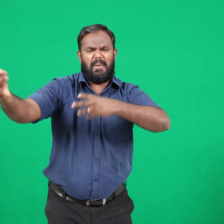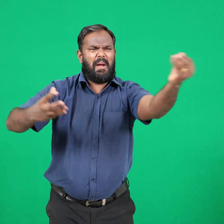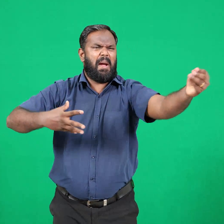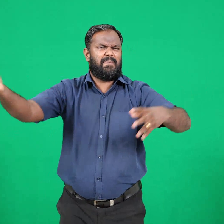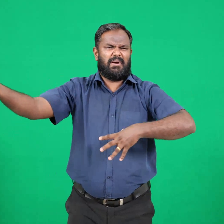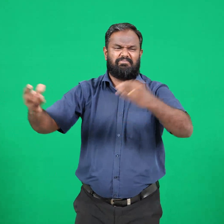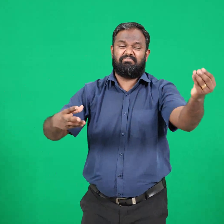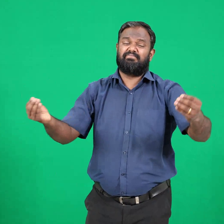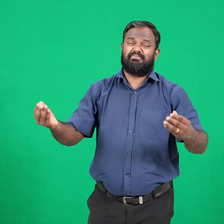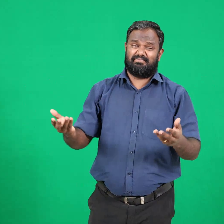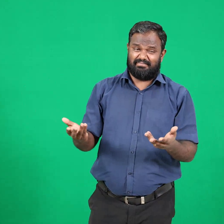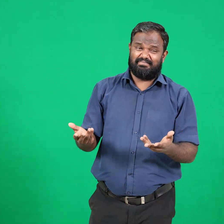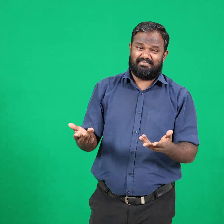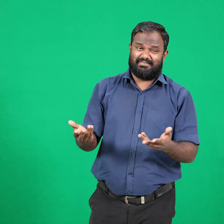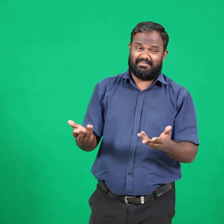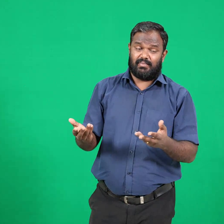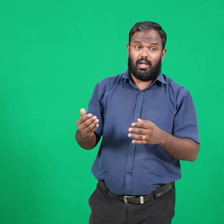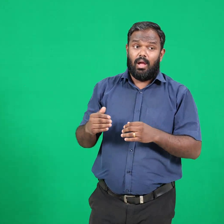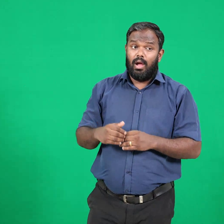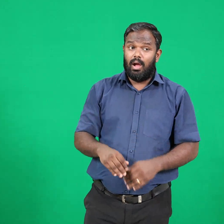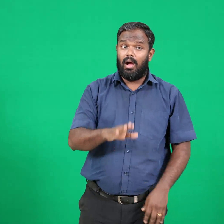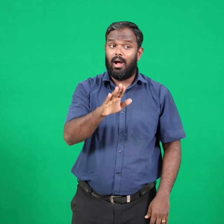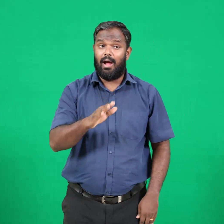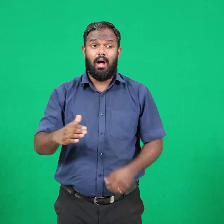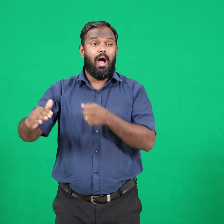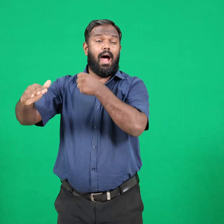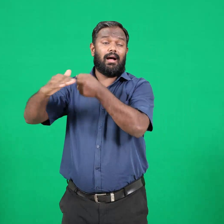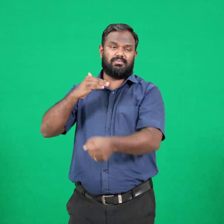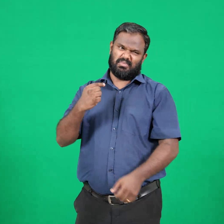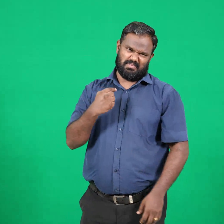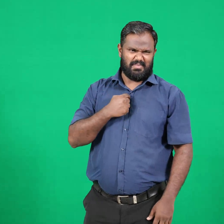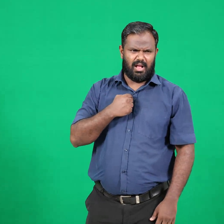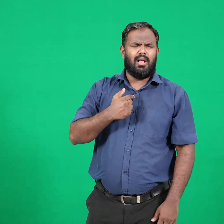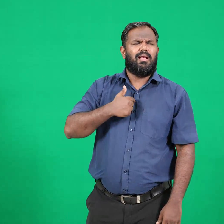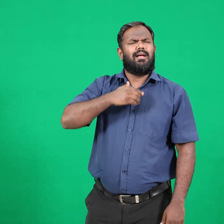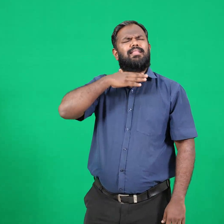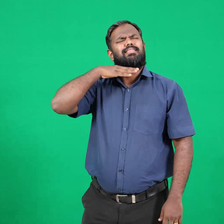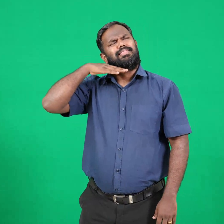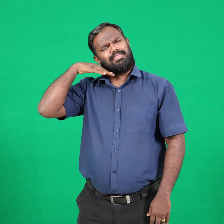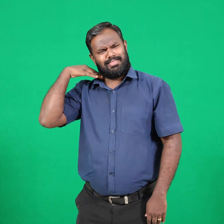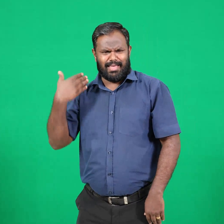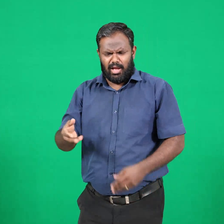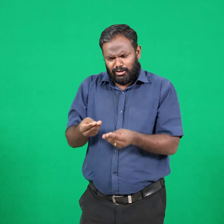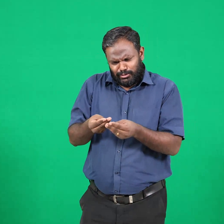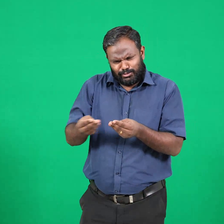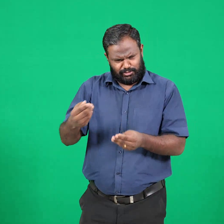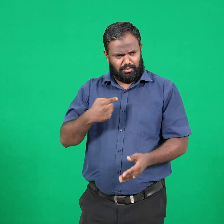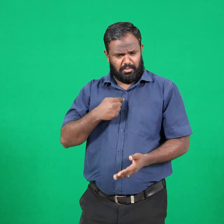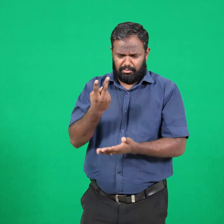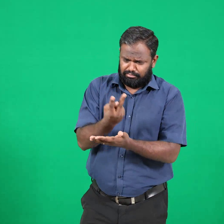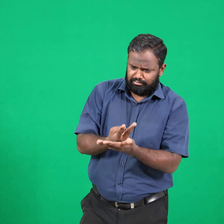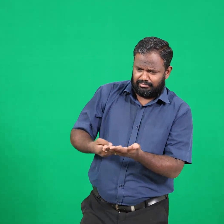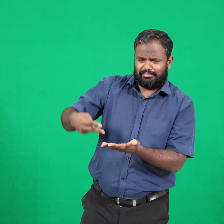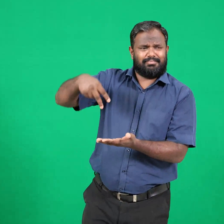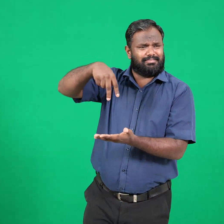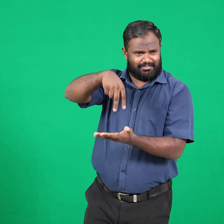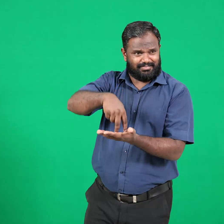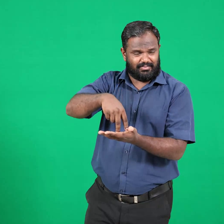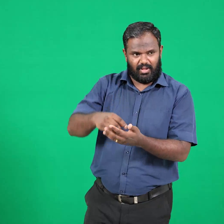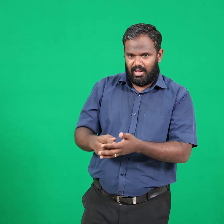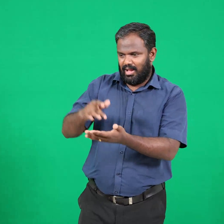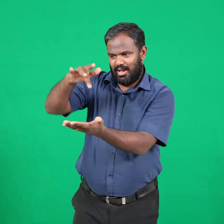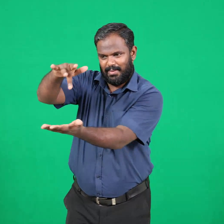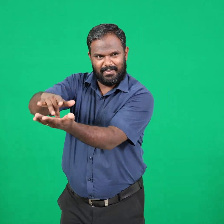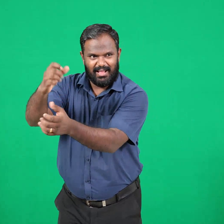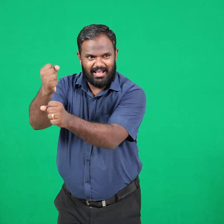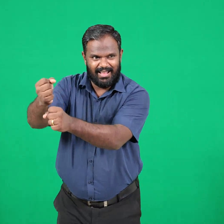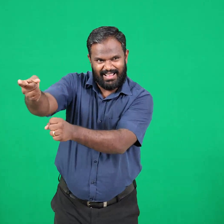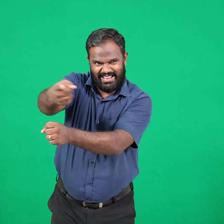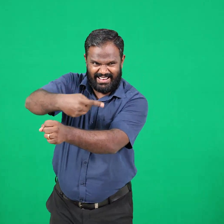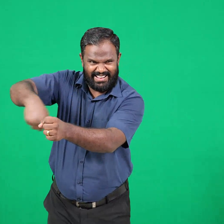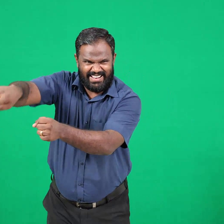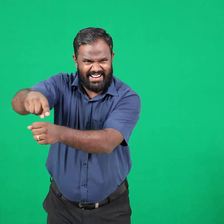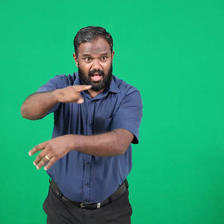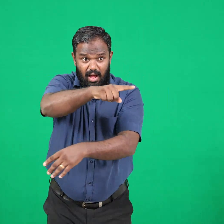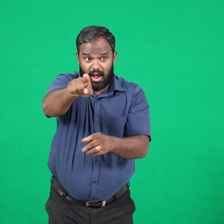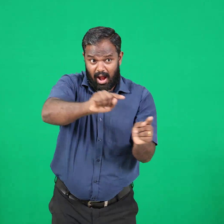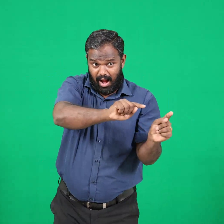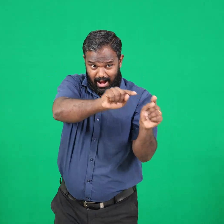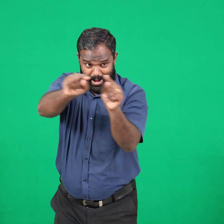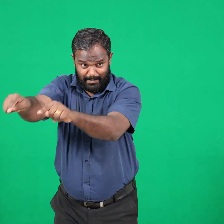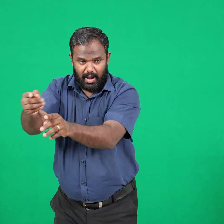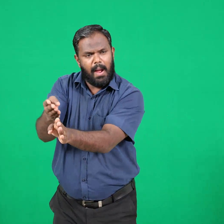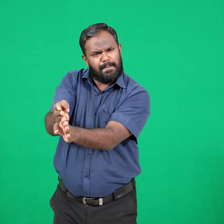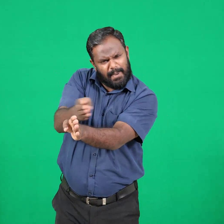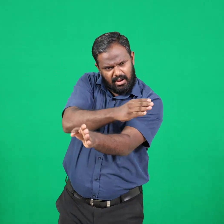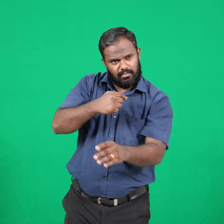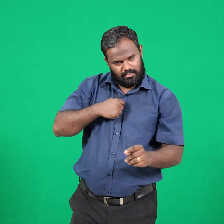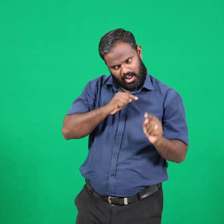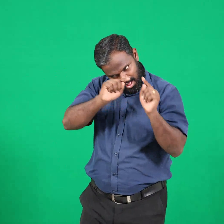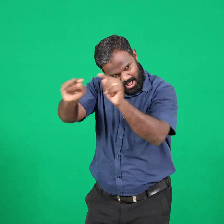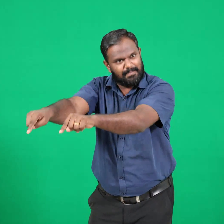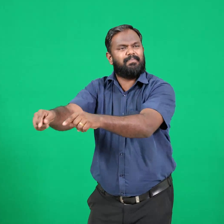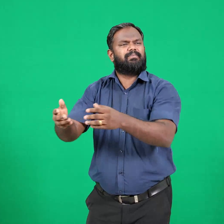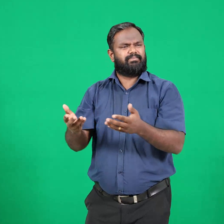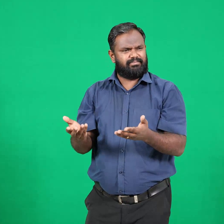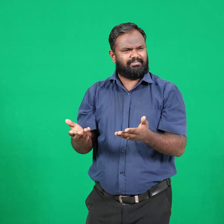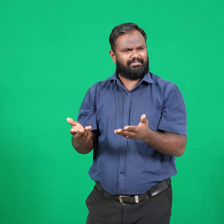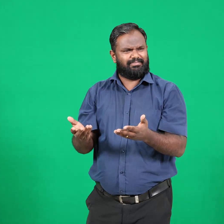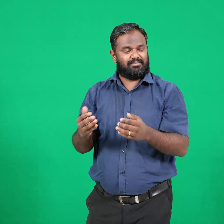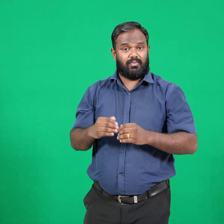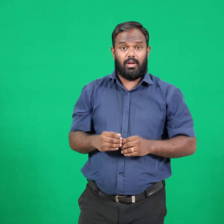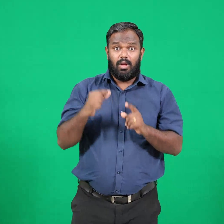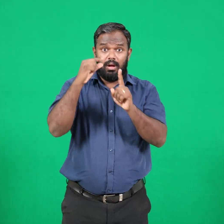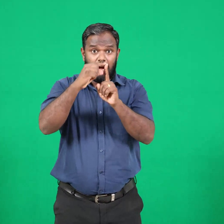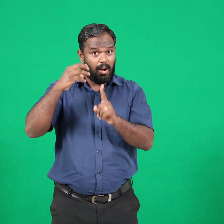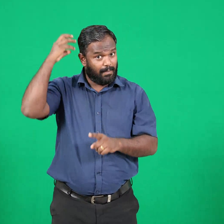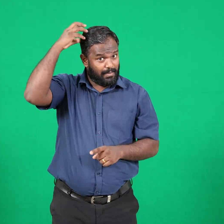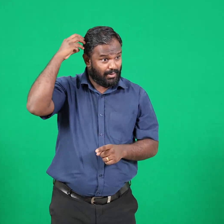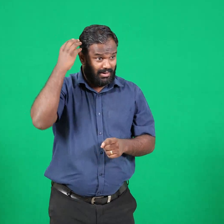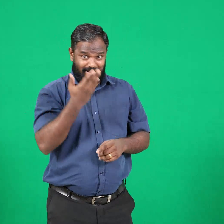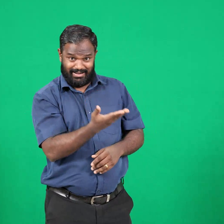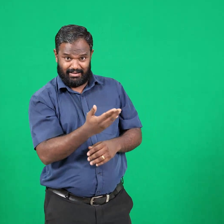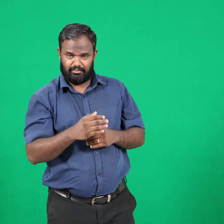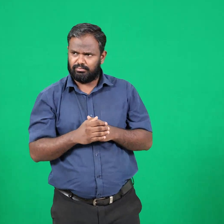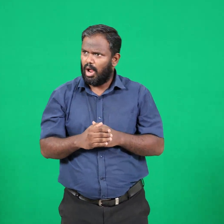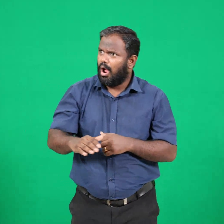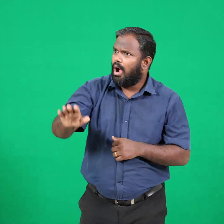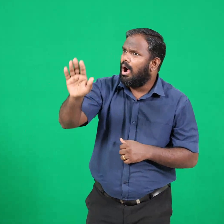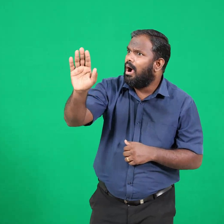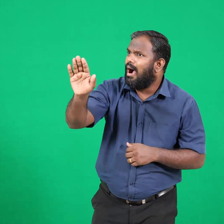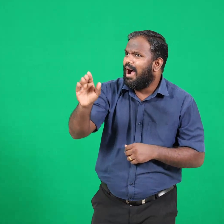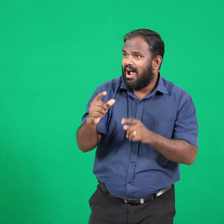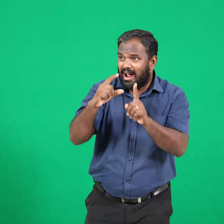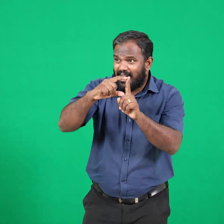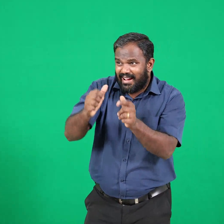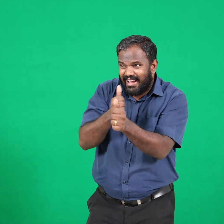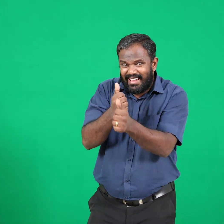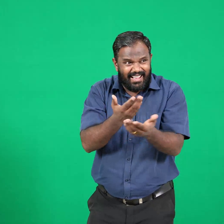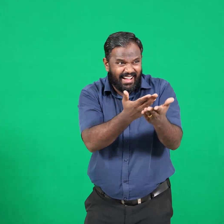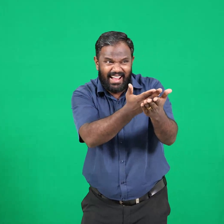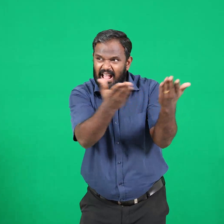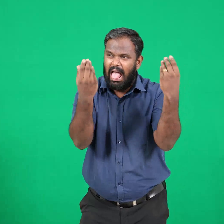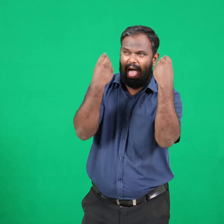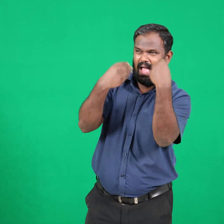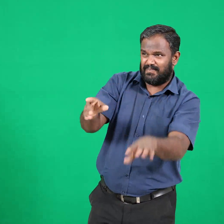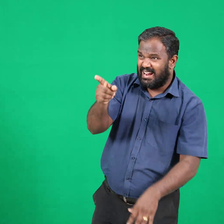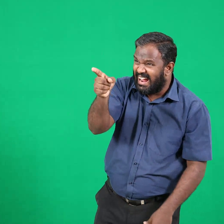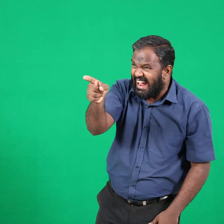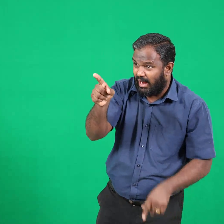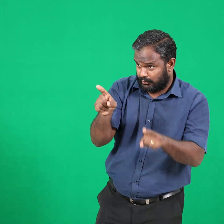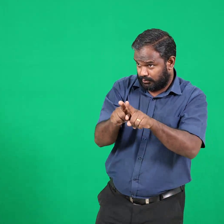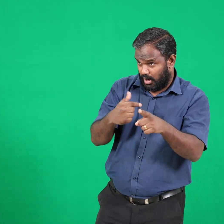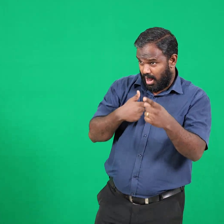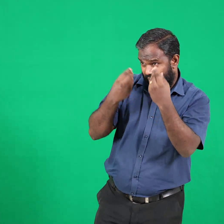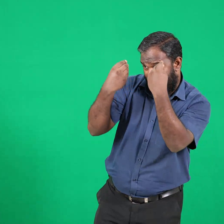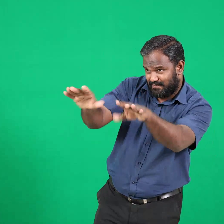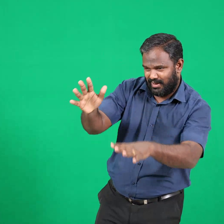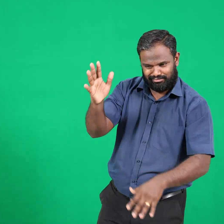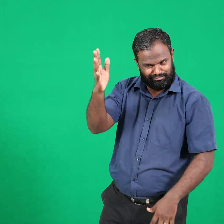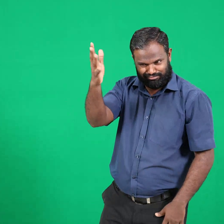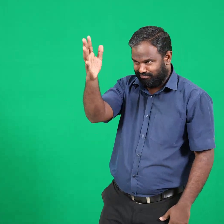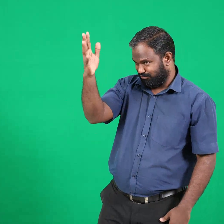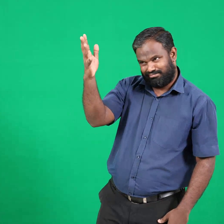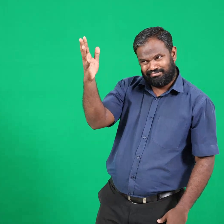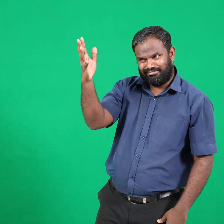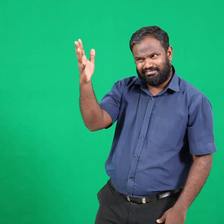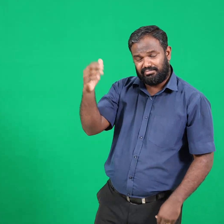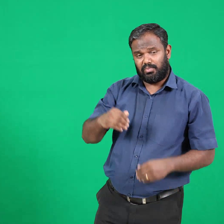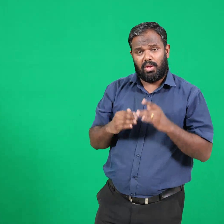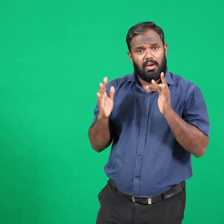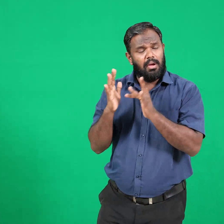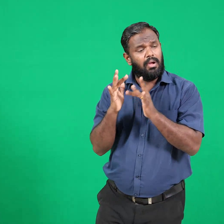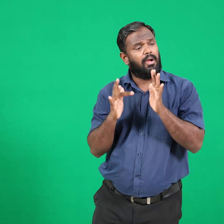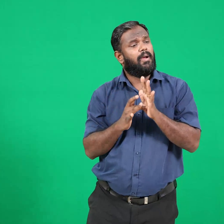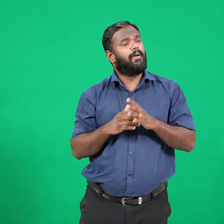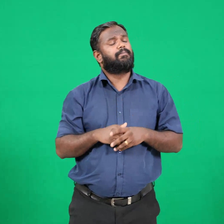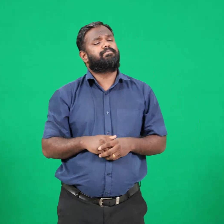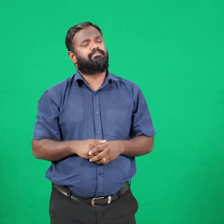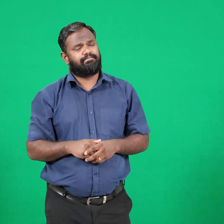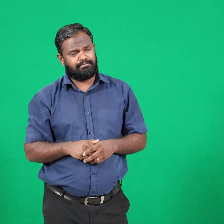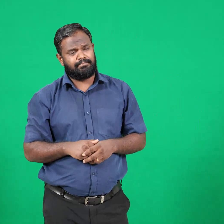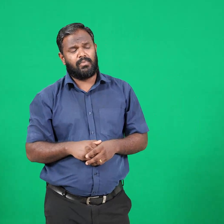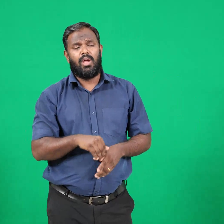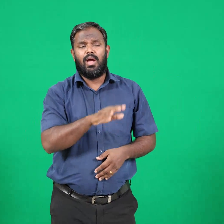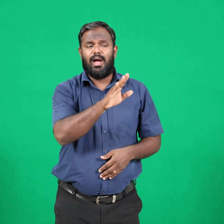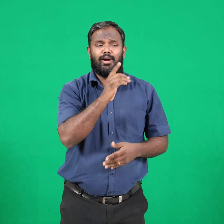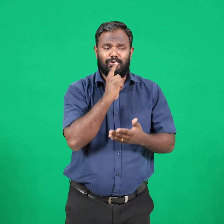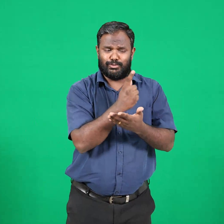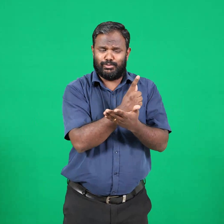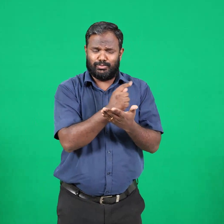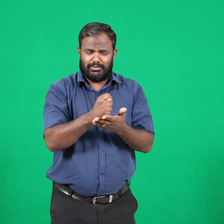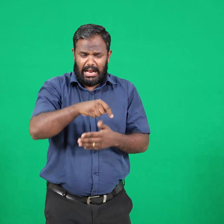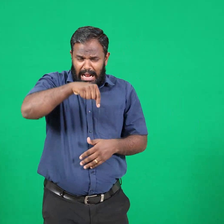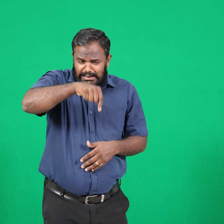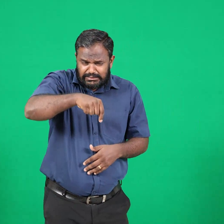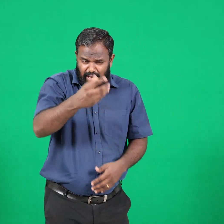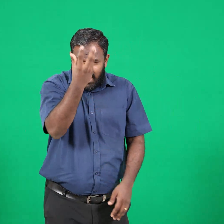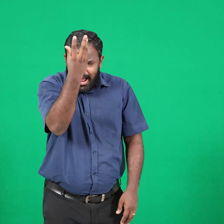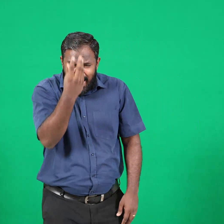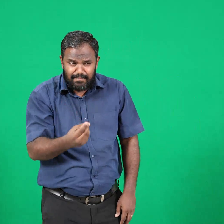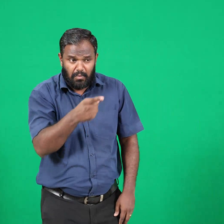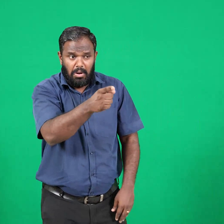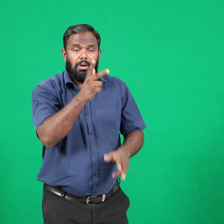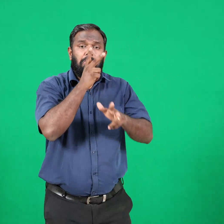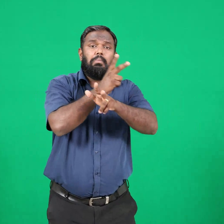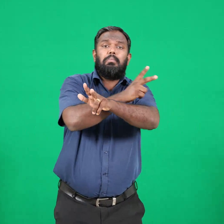But after I have risen, I will go ahead of you into Galilee." Peter said to Him, "Even if all fall away on account of You, I never will."